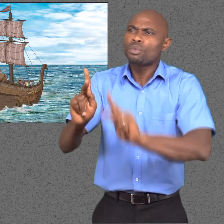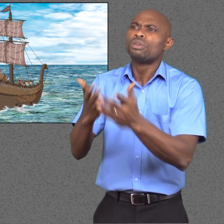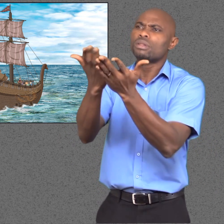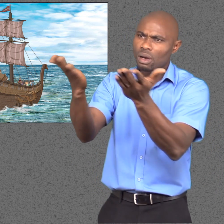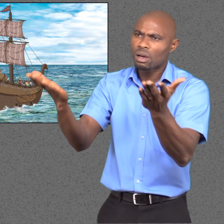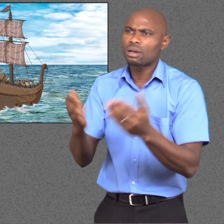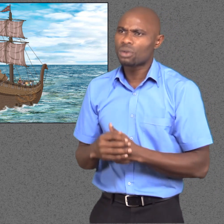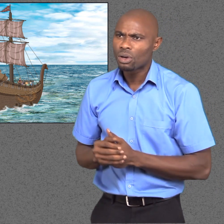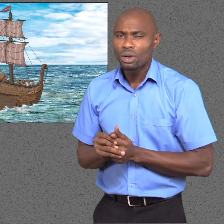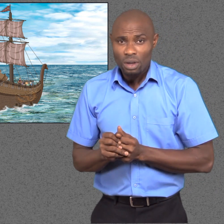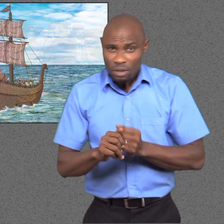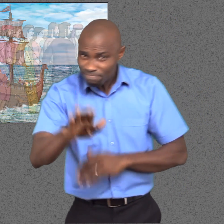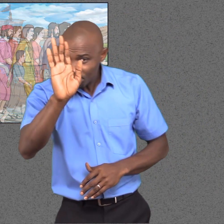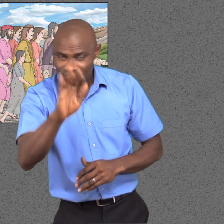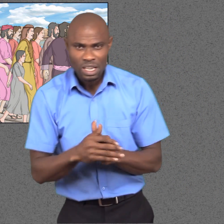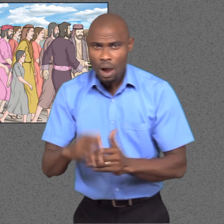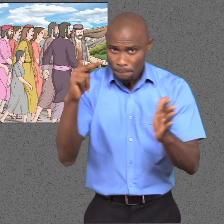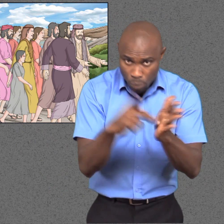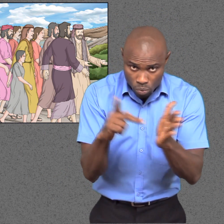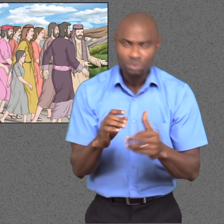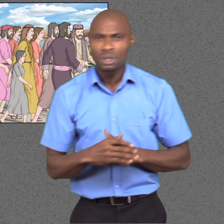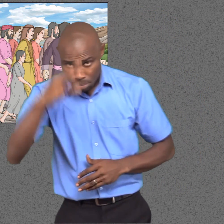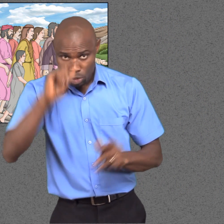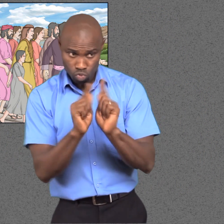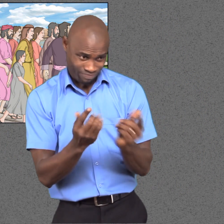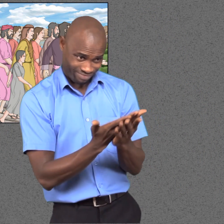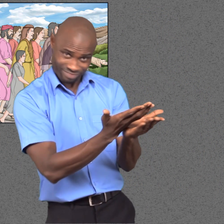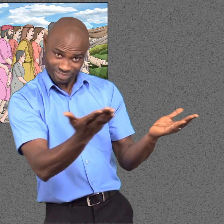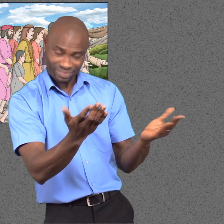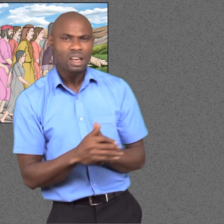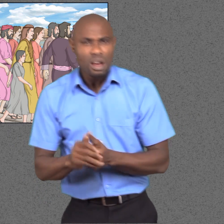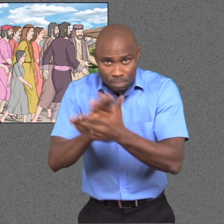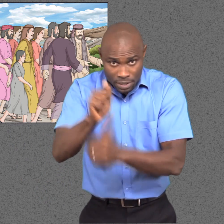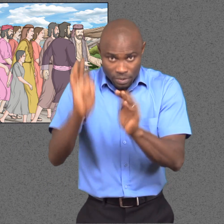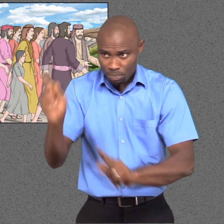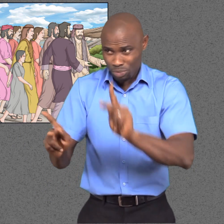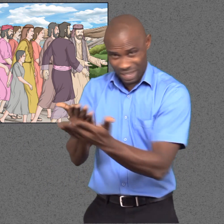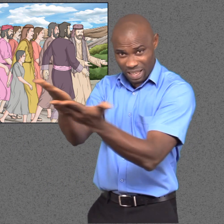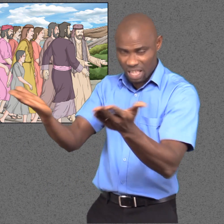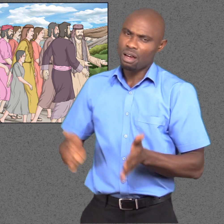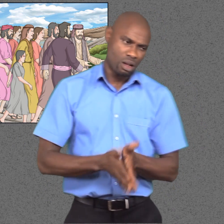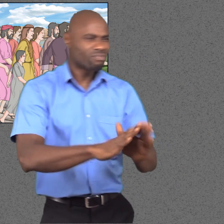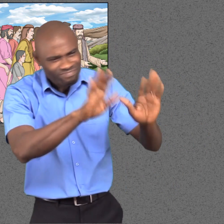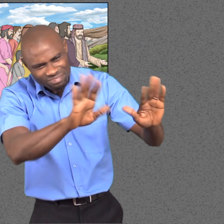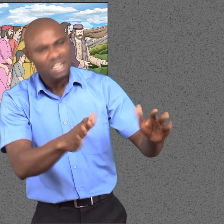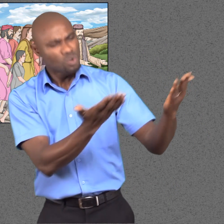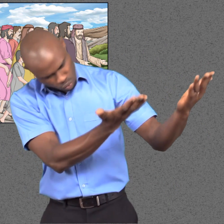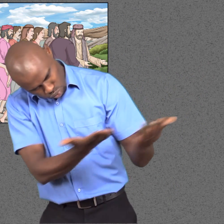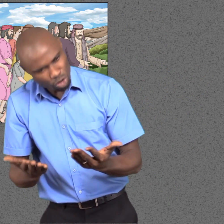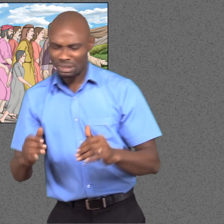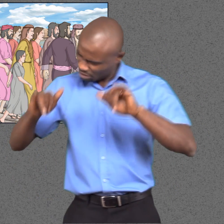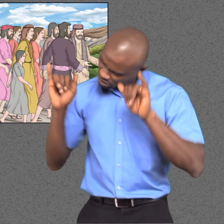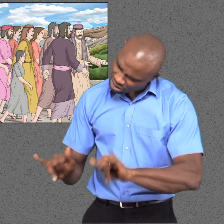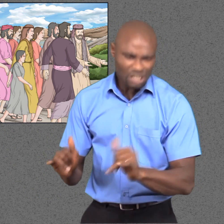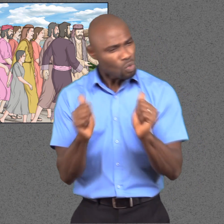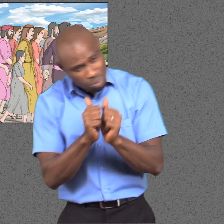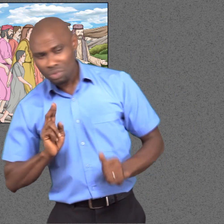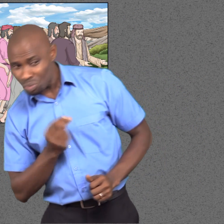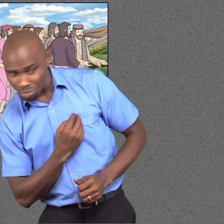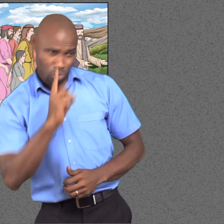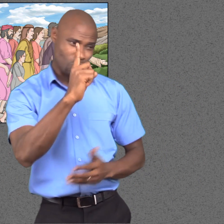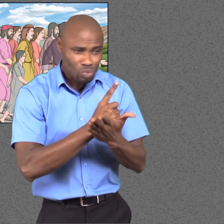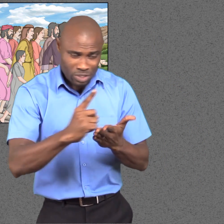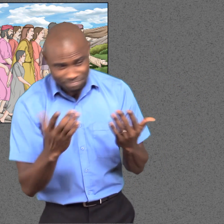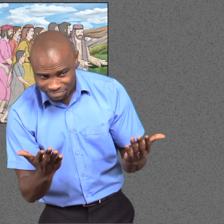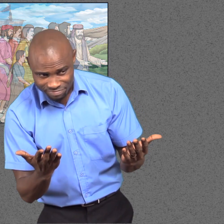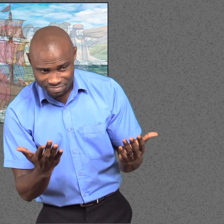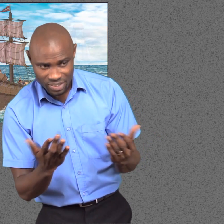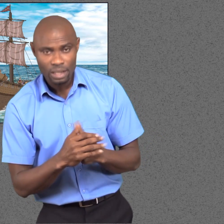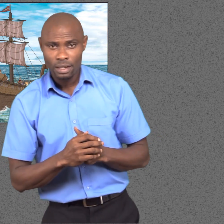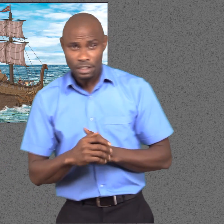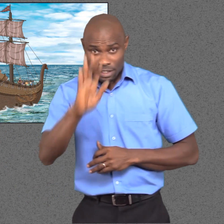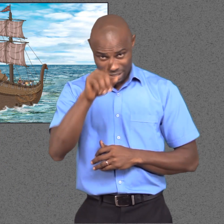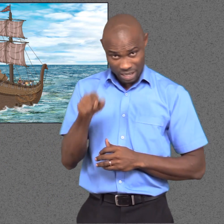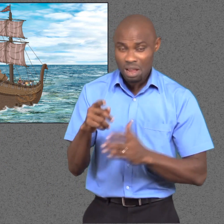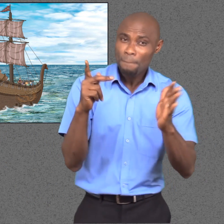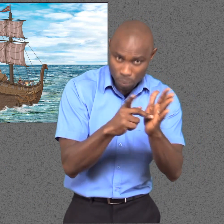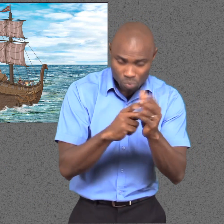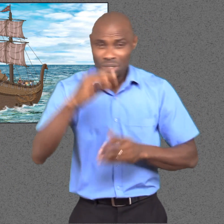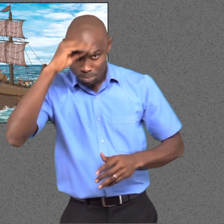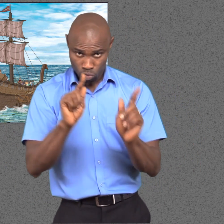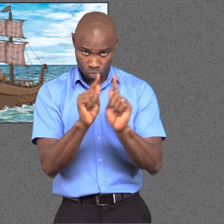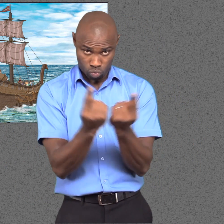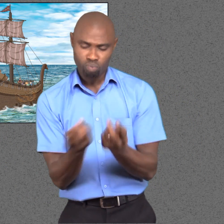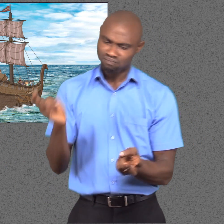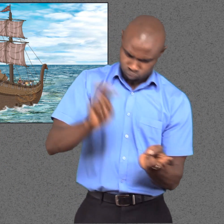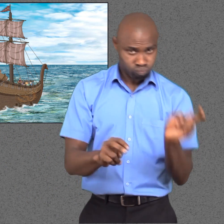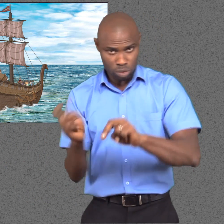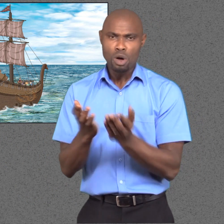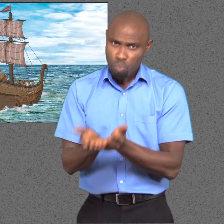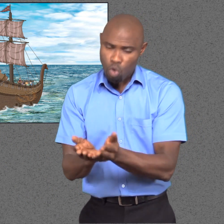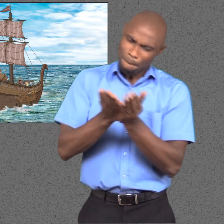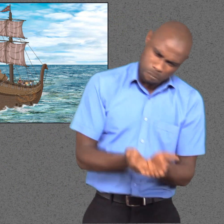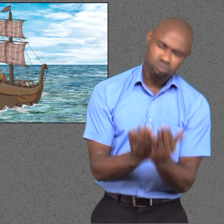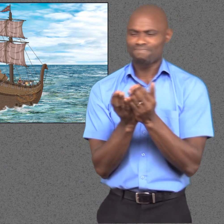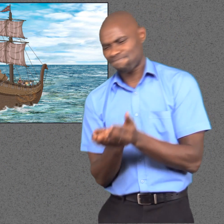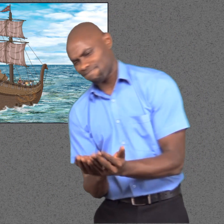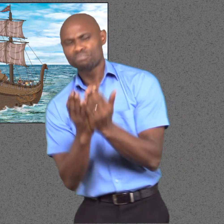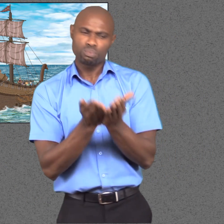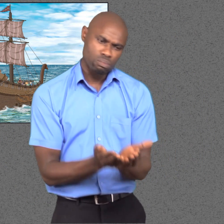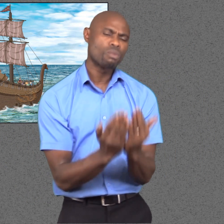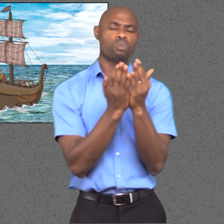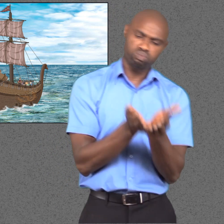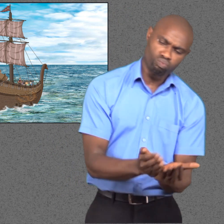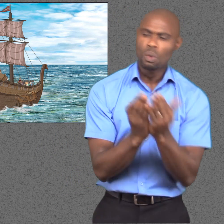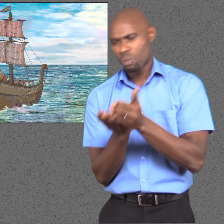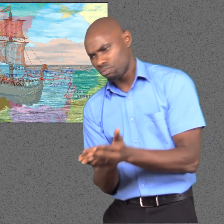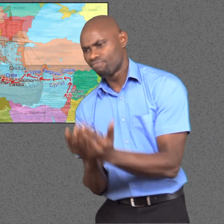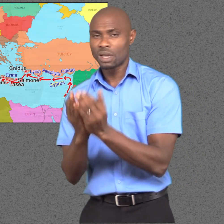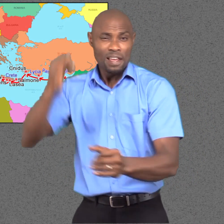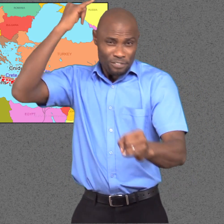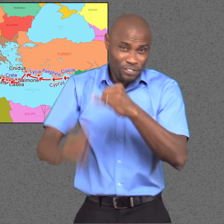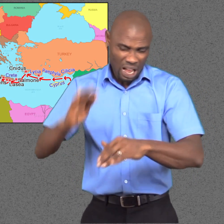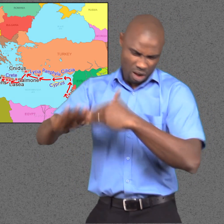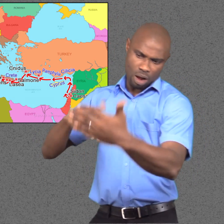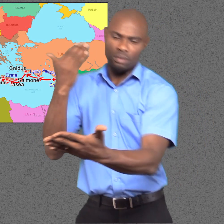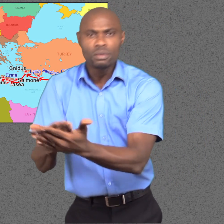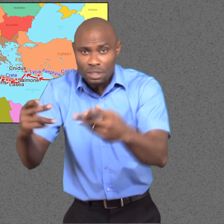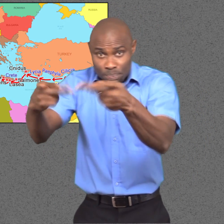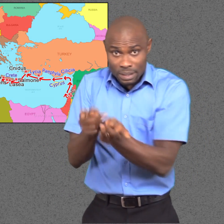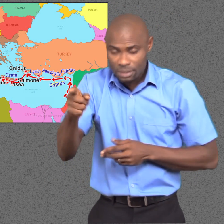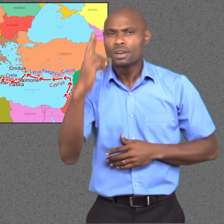There we found some brothers who invited us to spend the week with them.